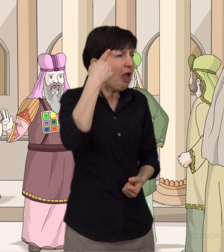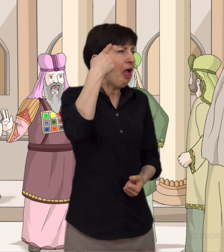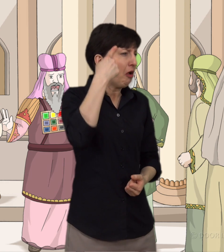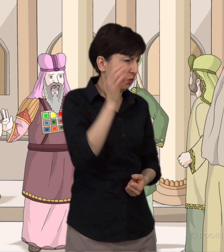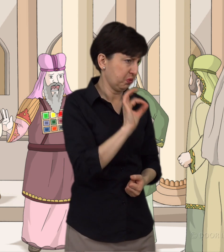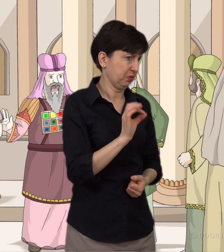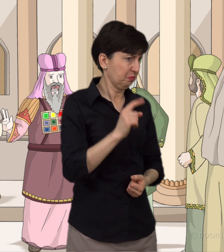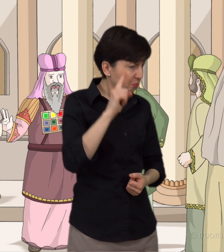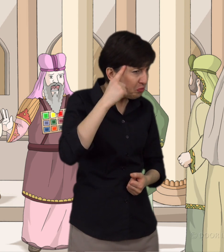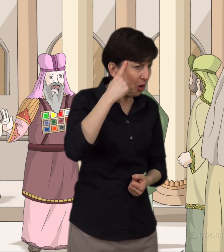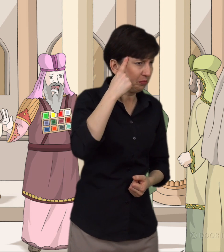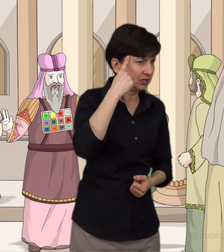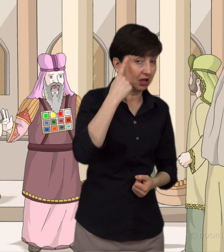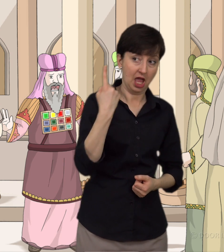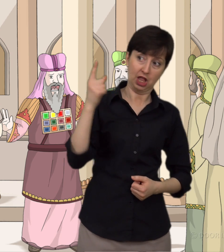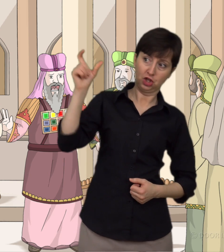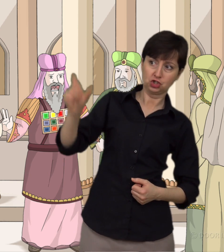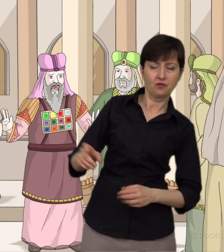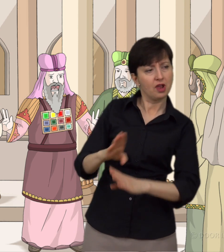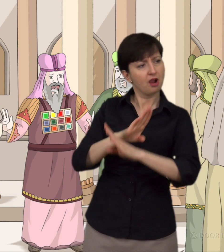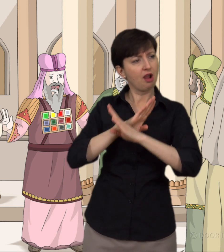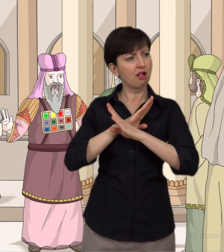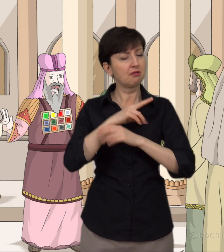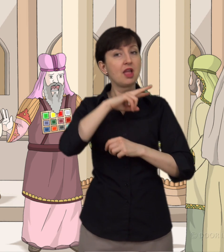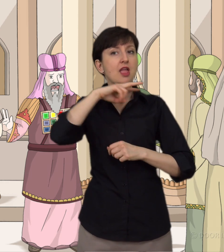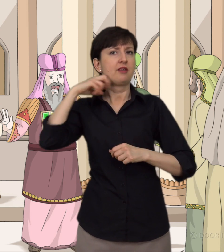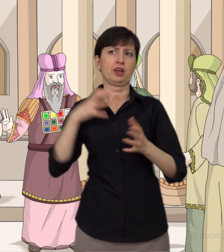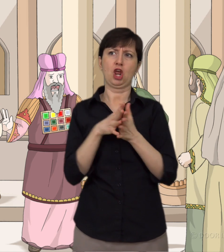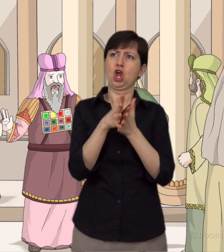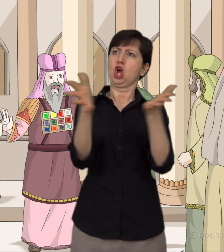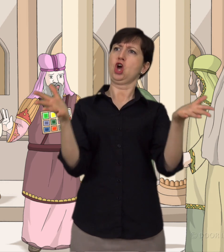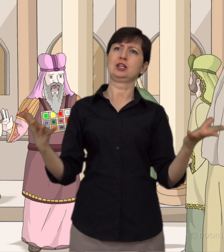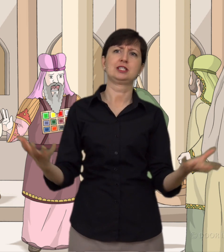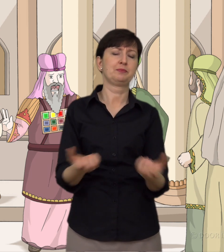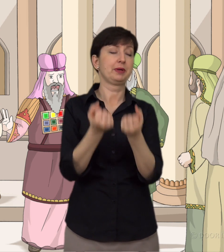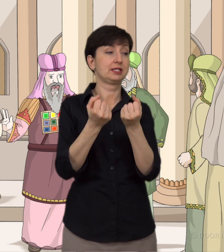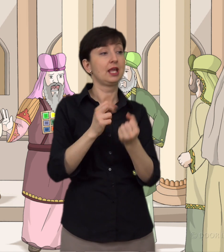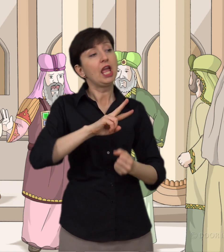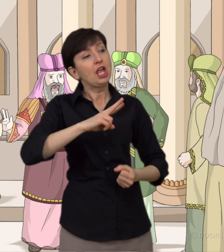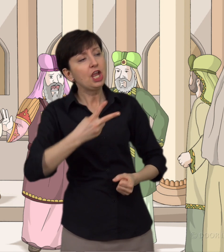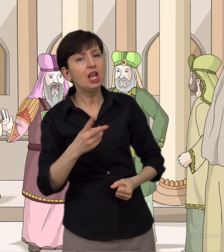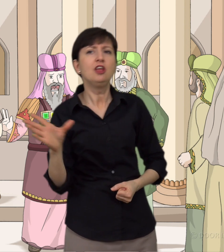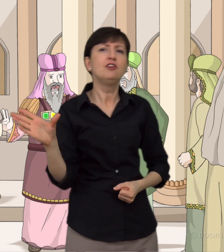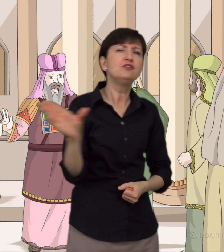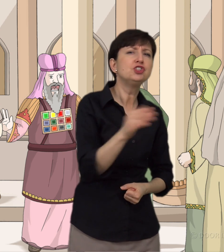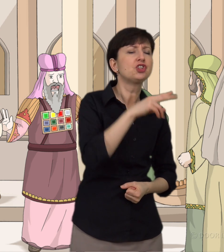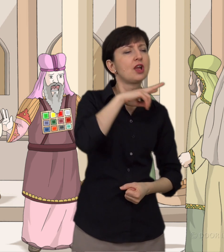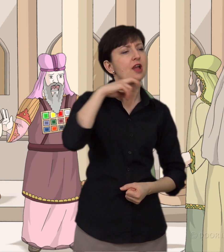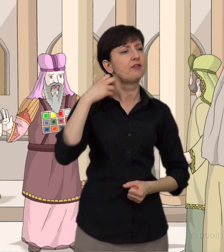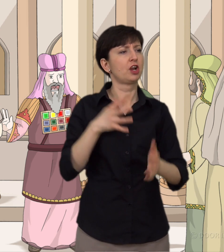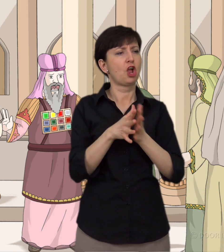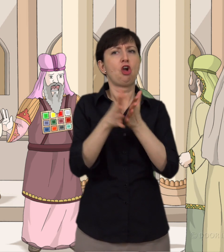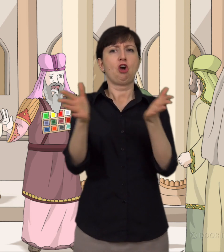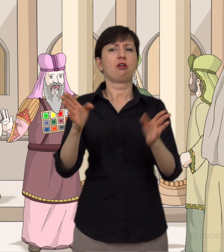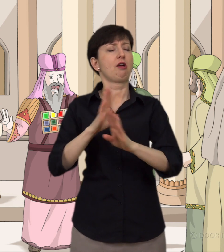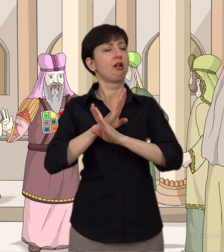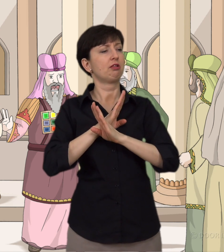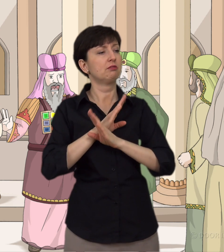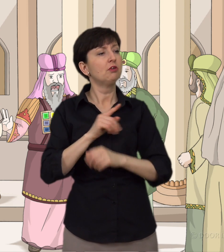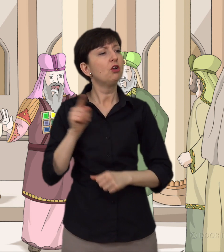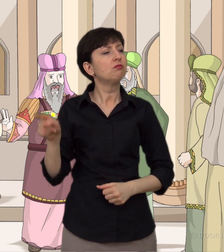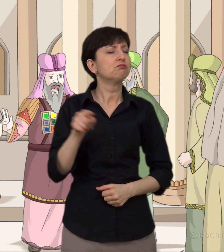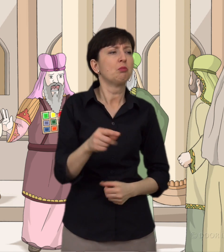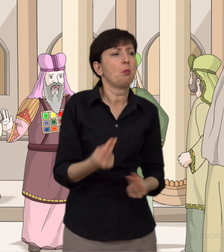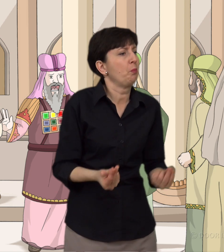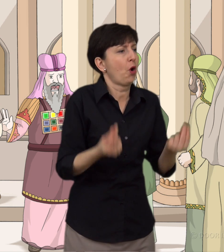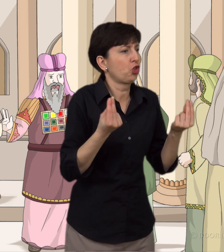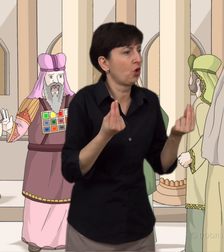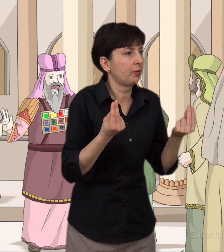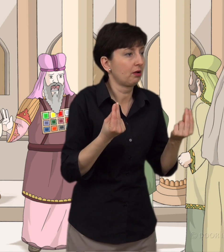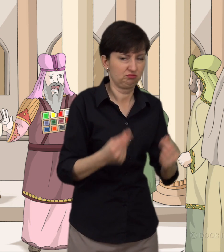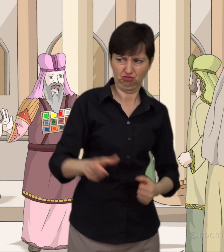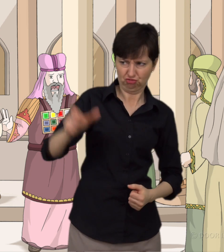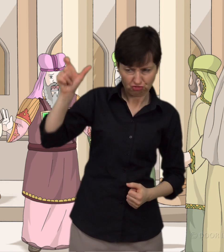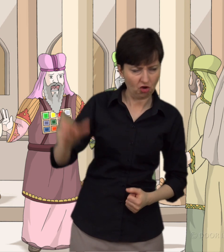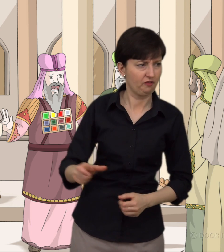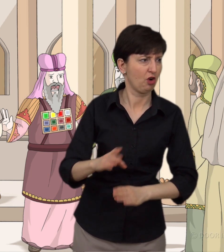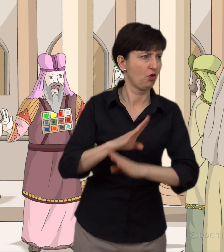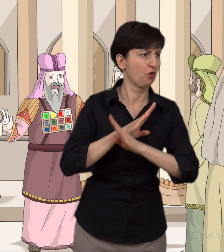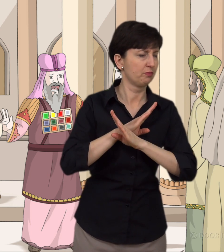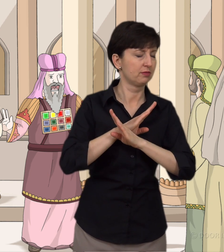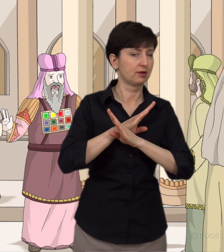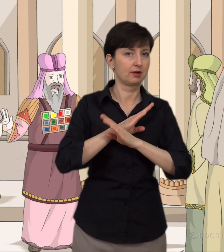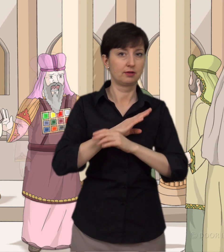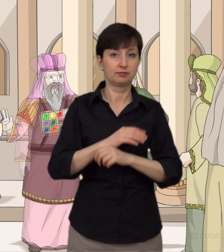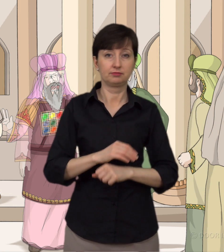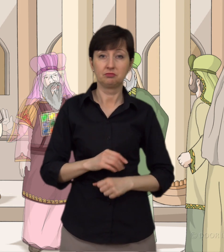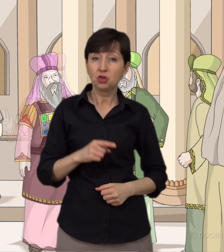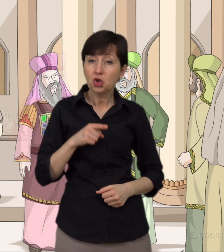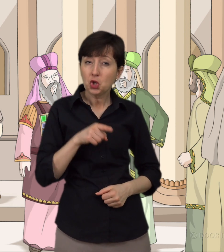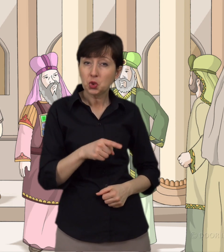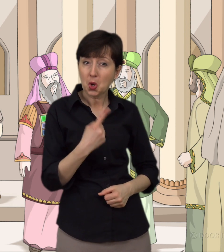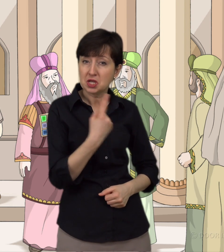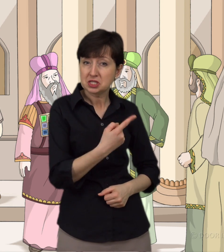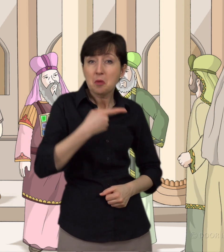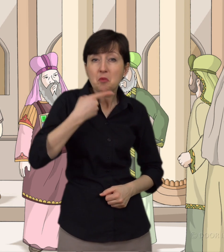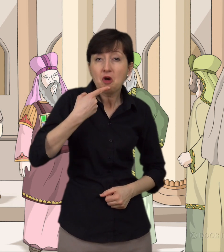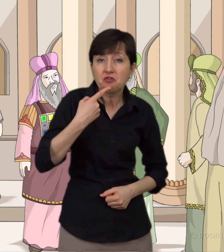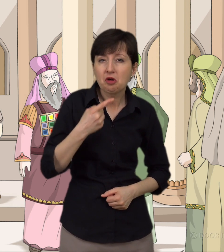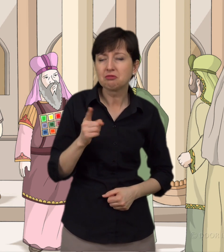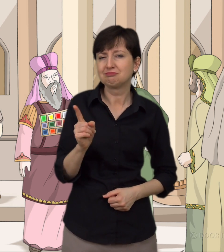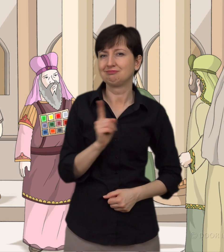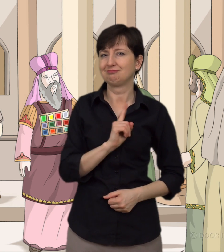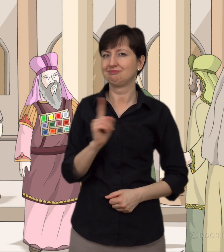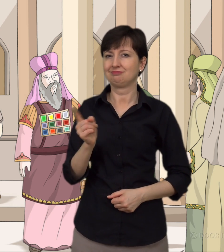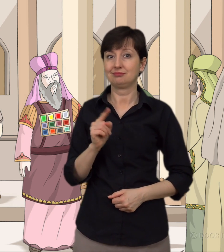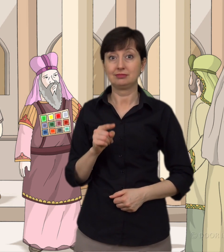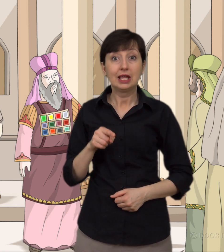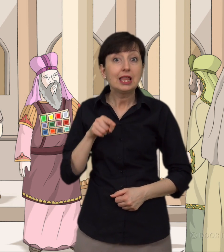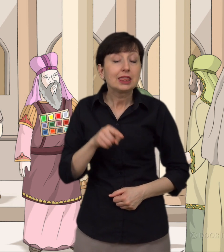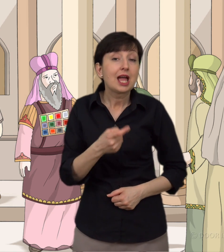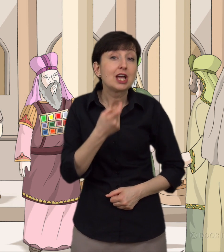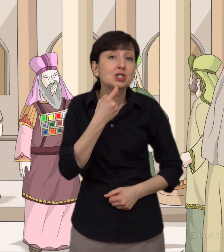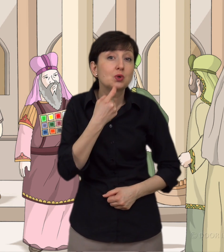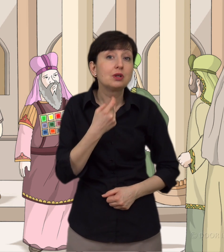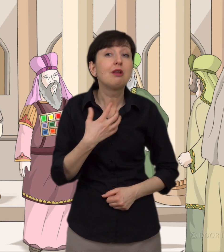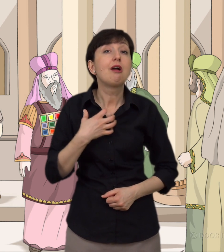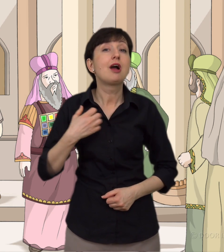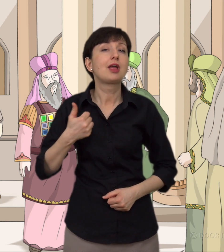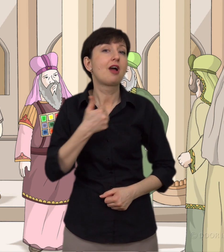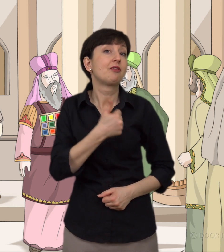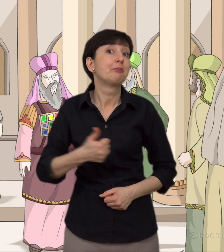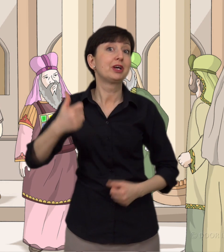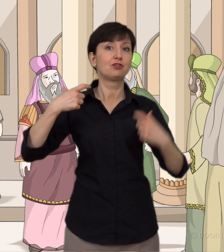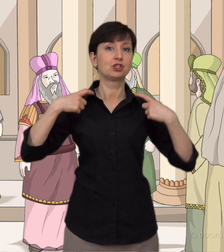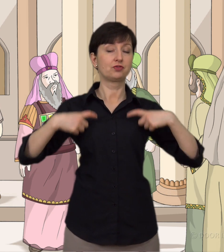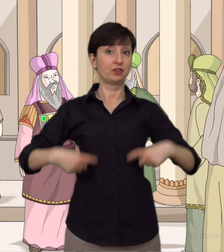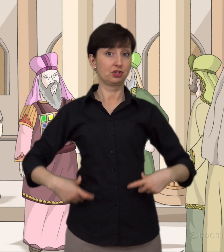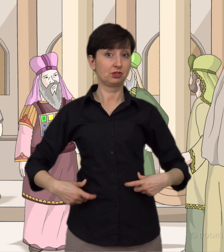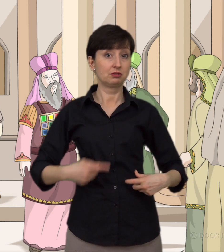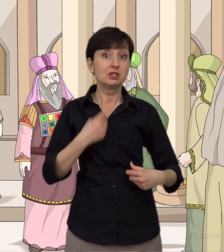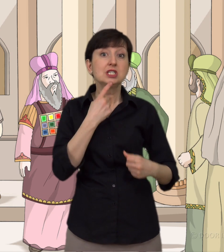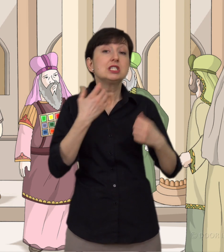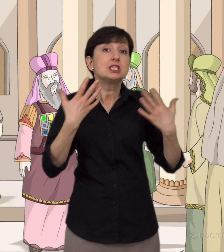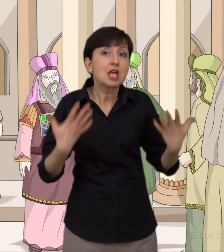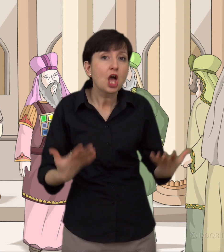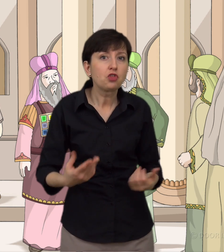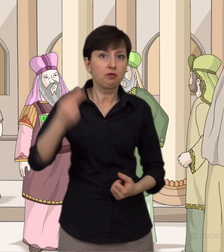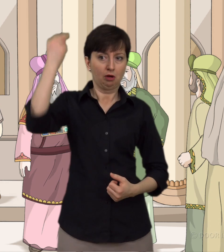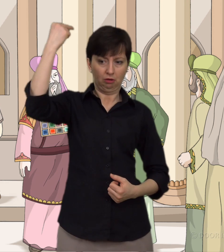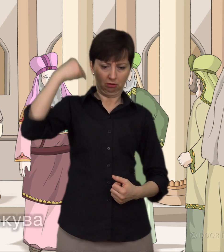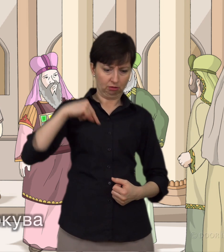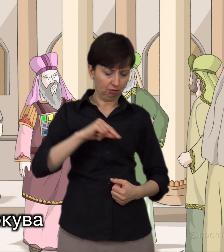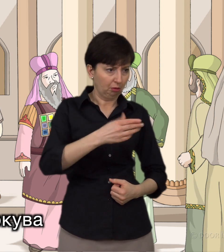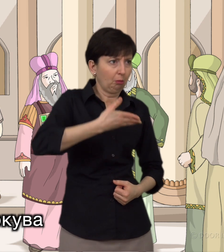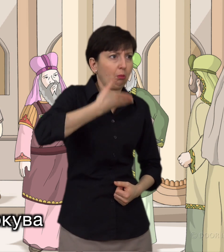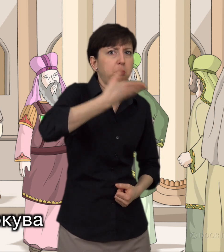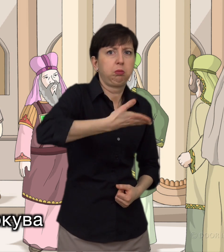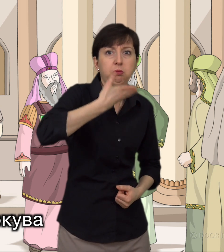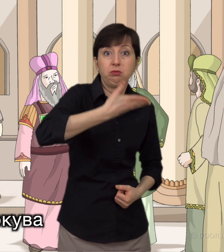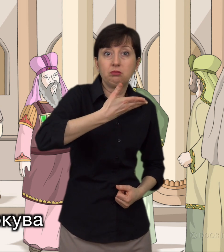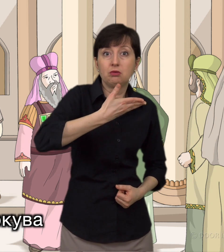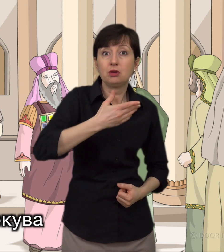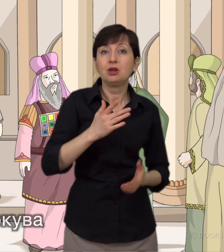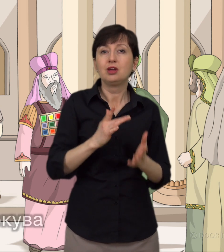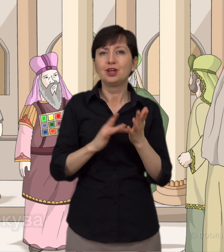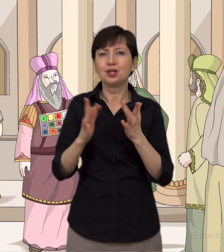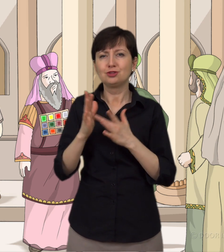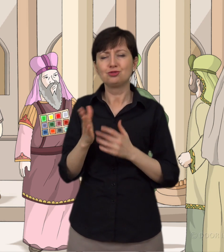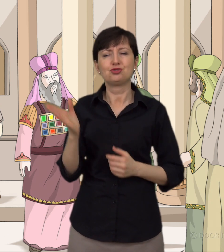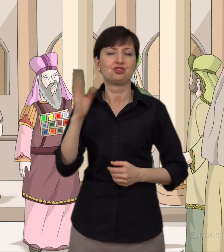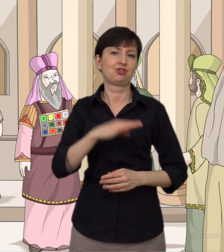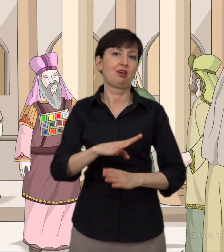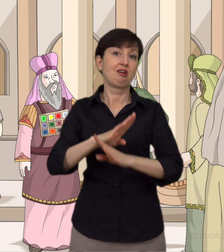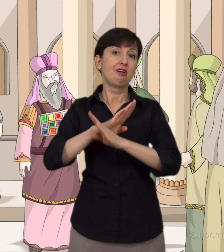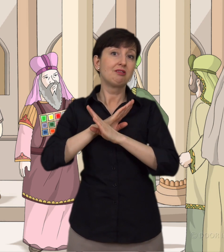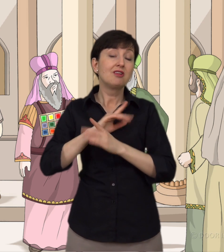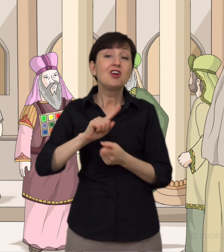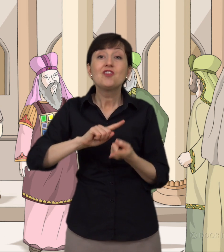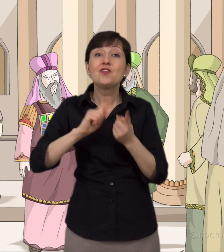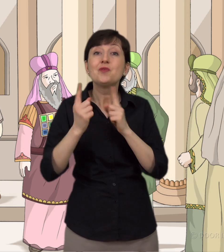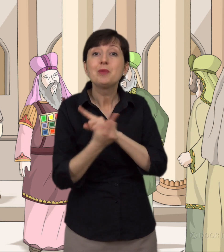You do not realize that it is better for you that one man die for the people than that the whole nation perish.” Caiaphas did not say this on his own.